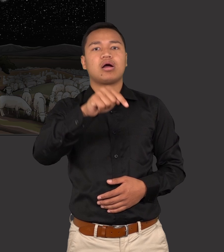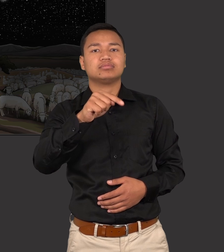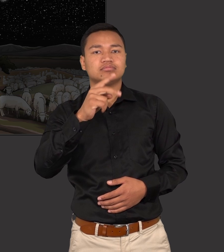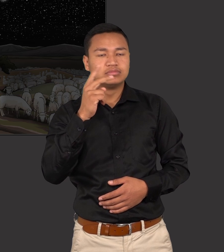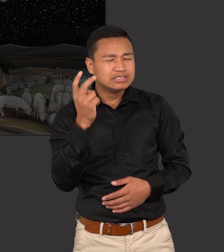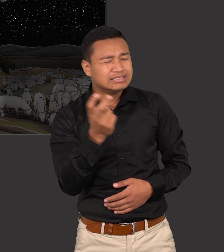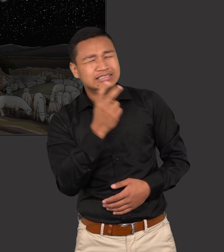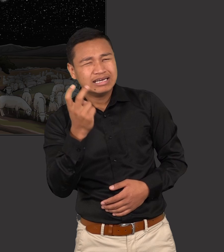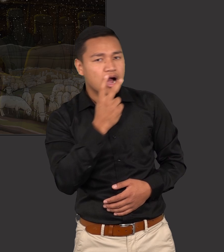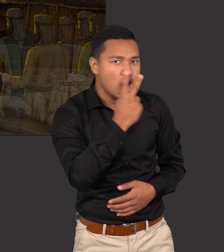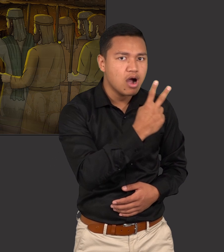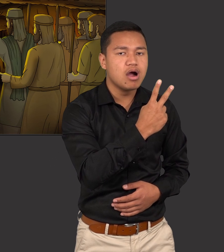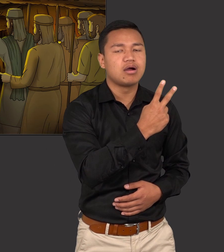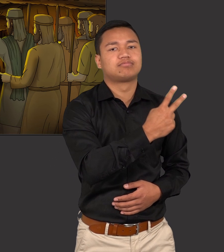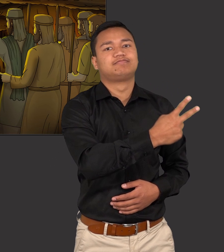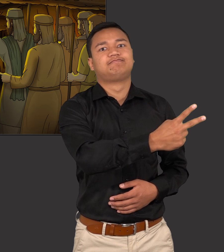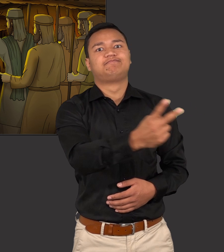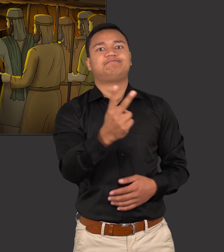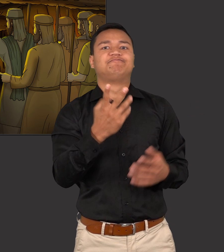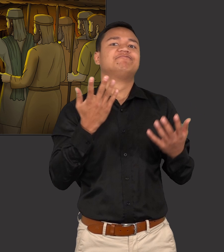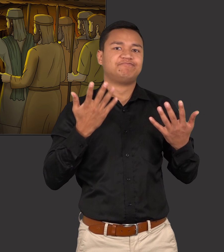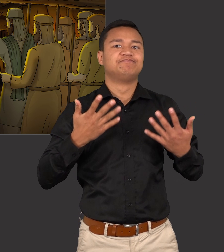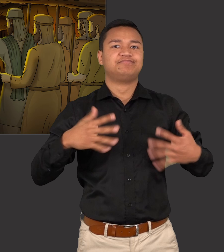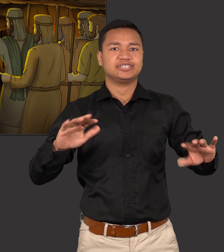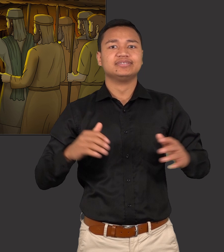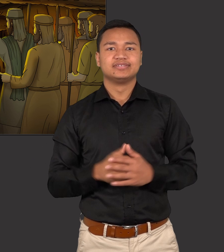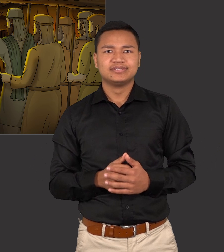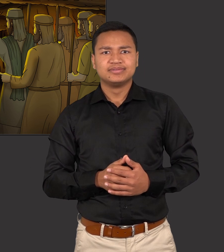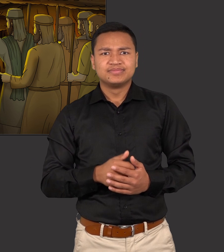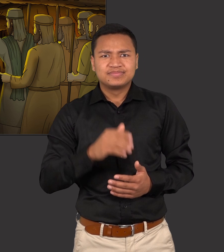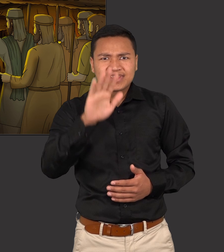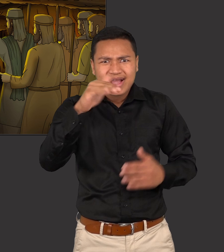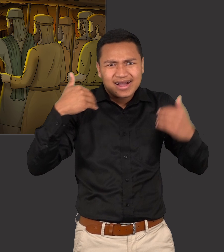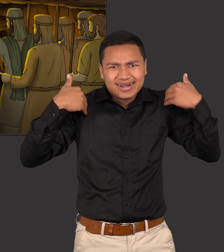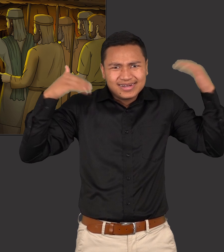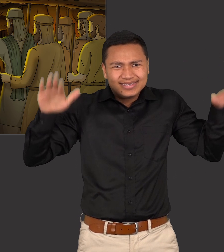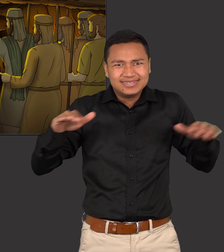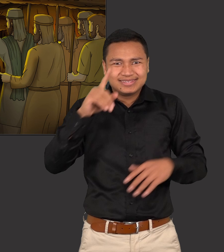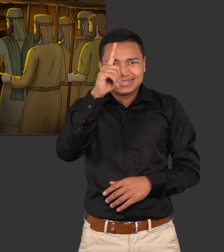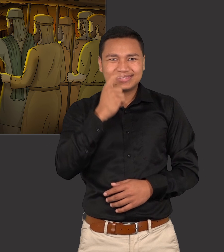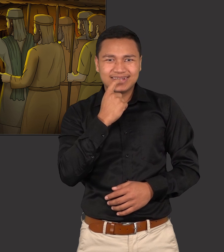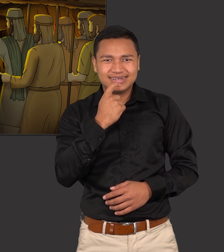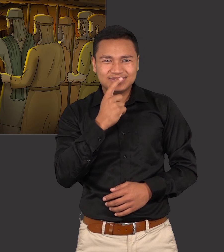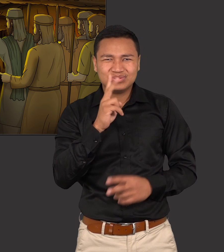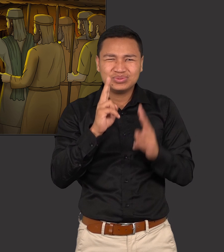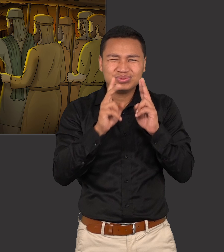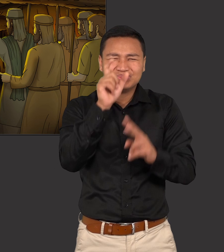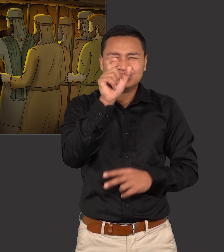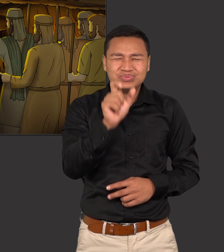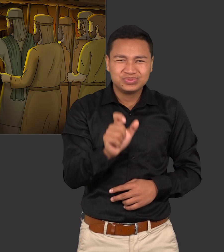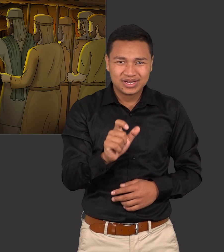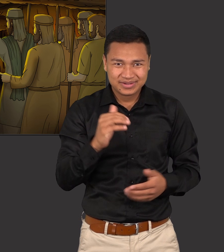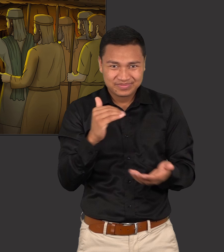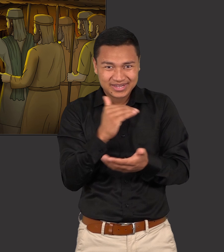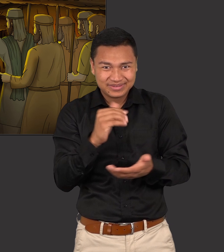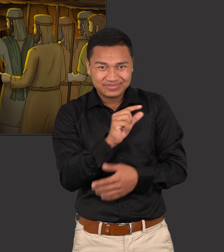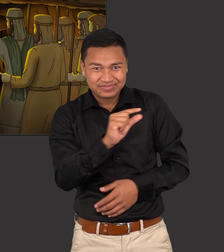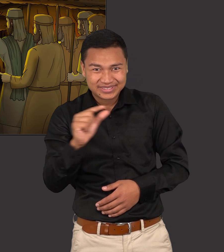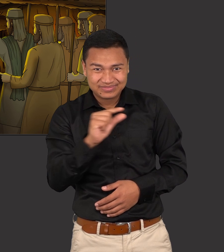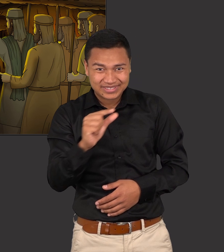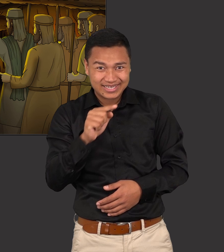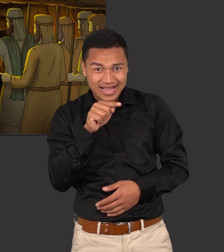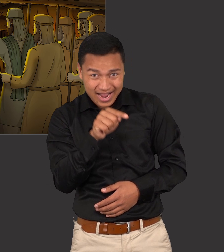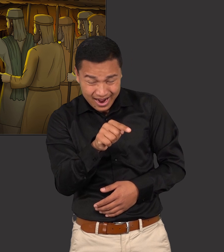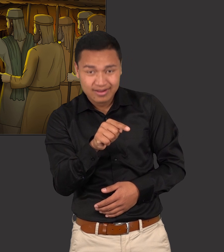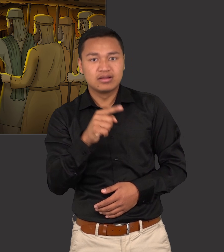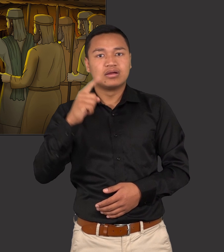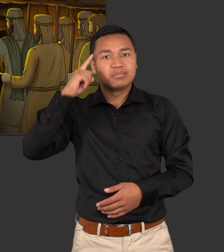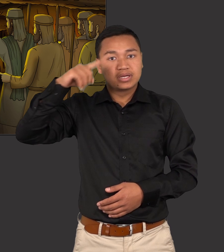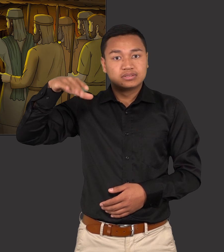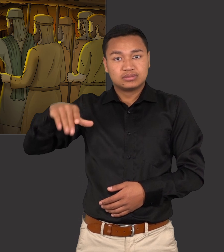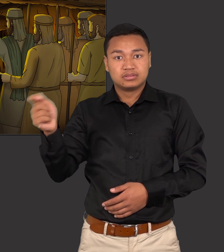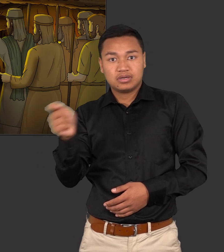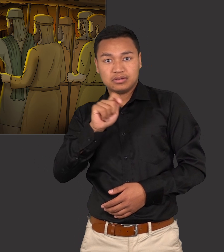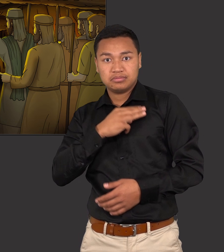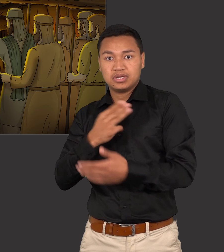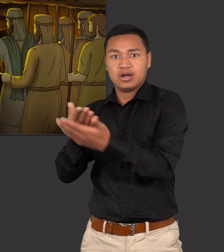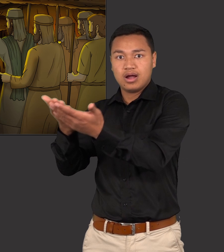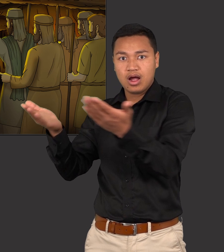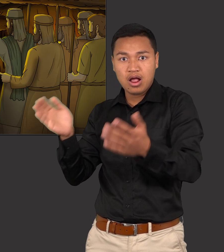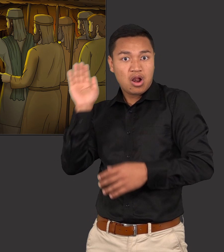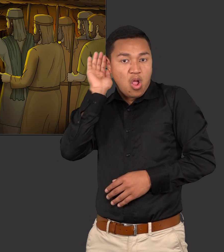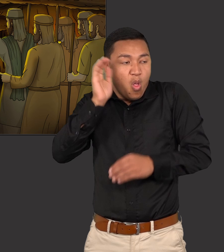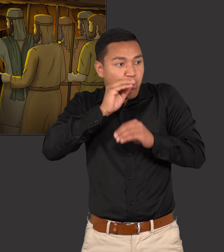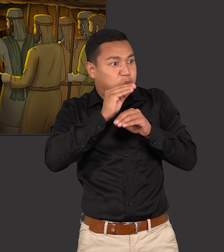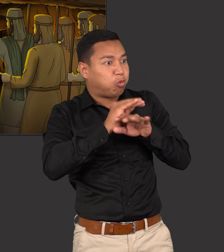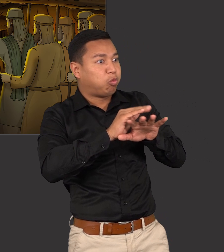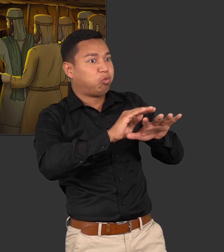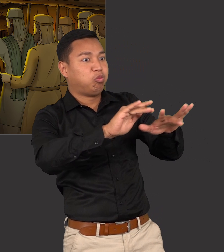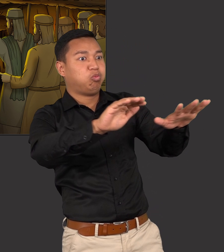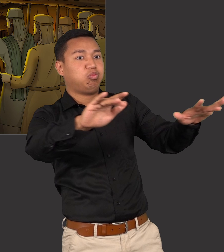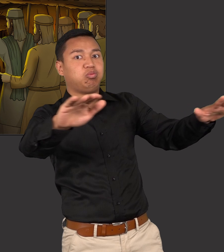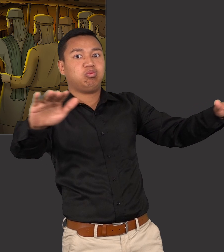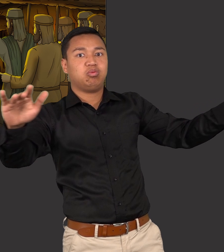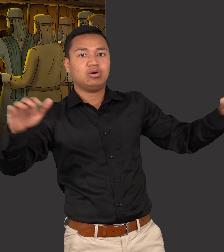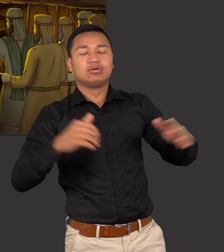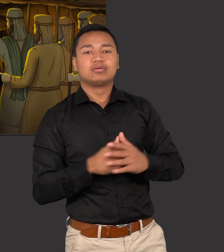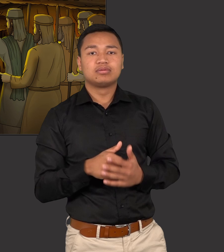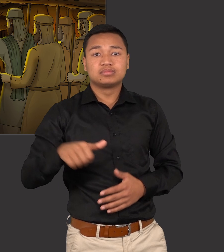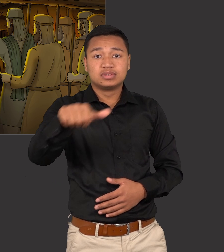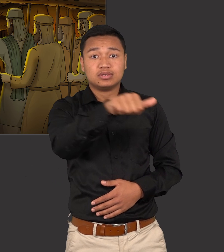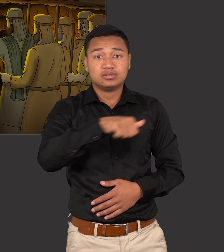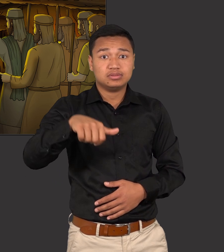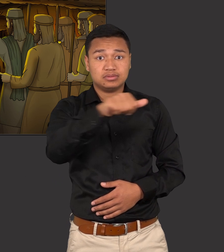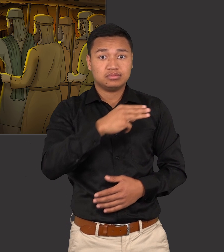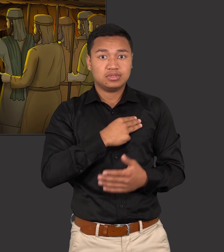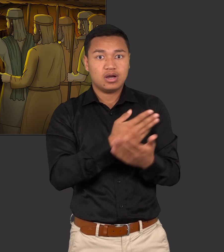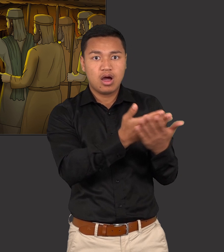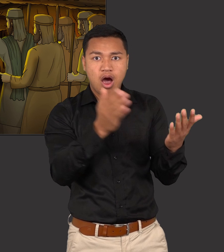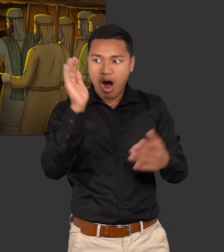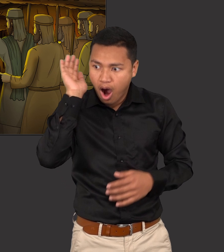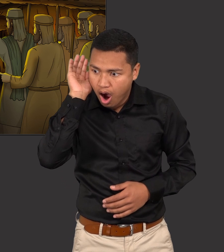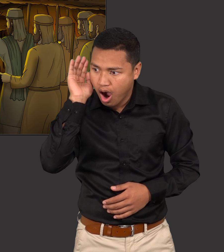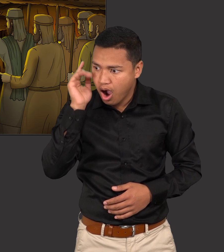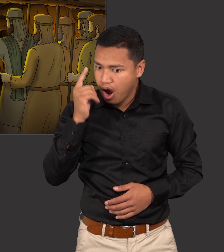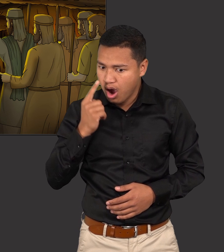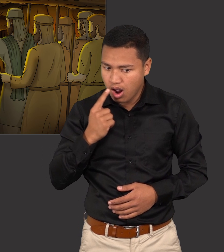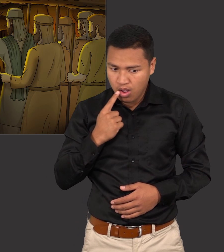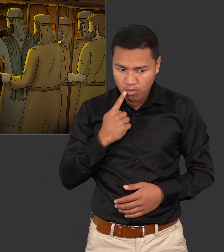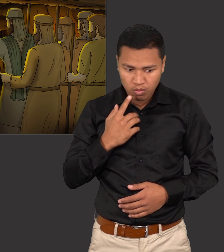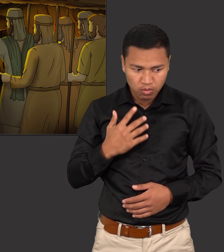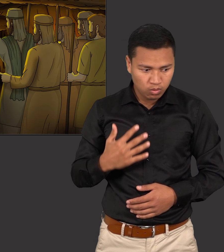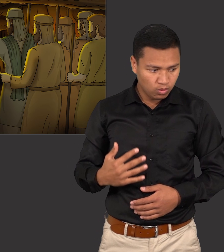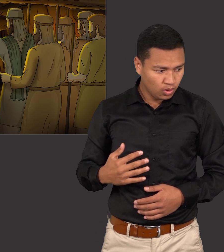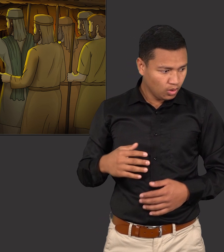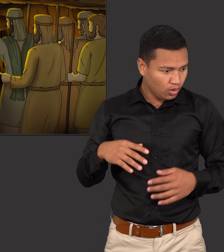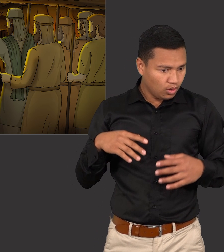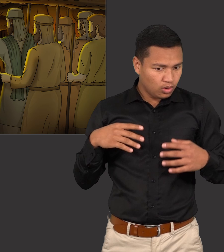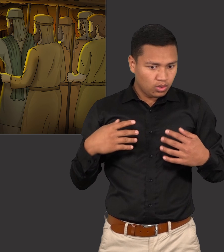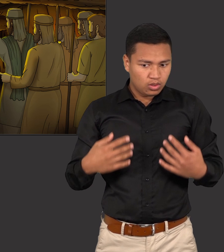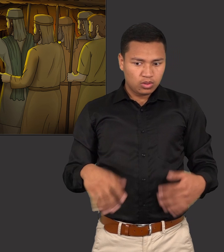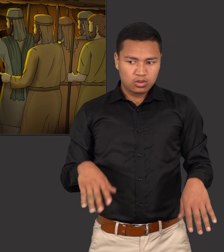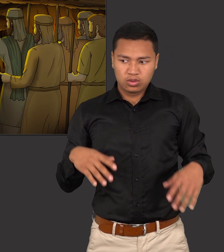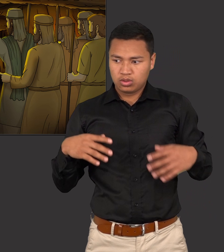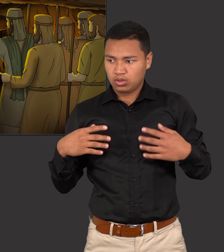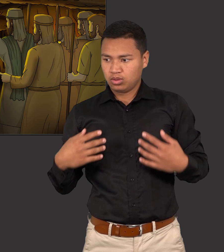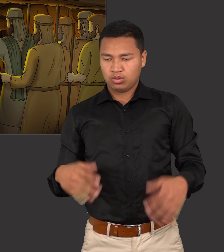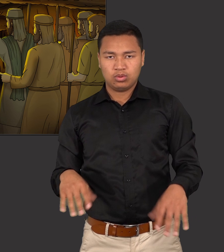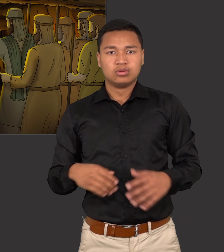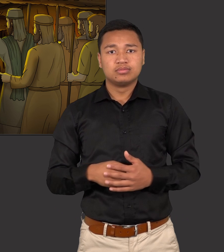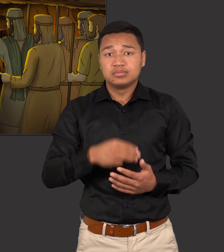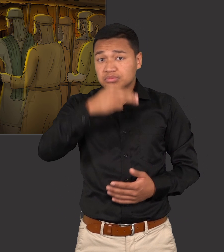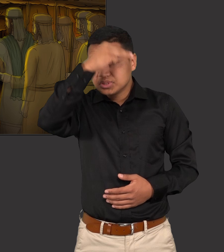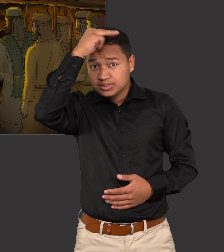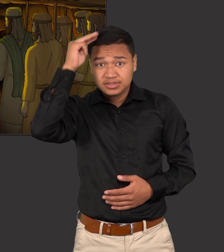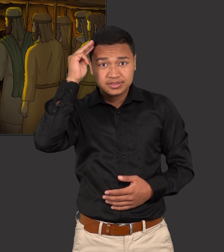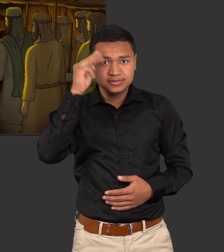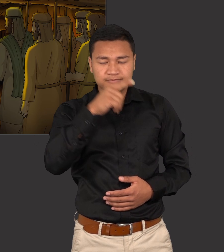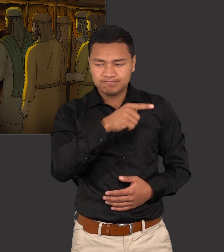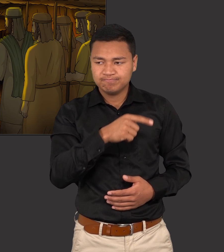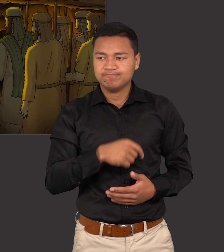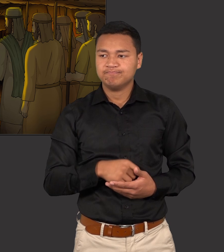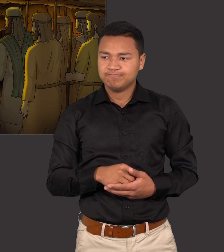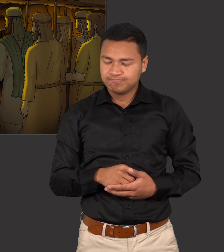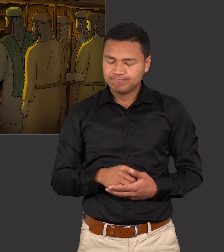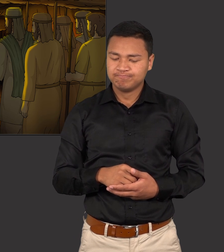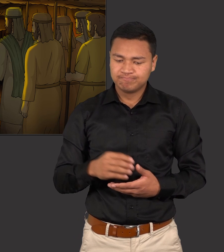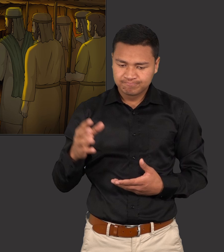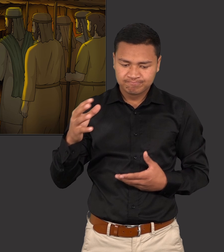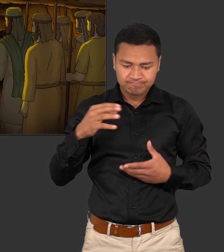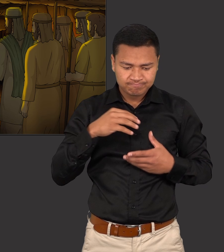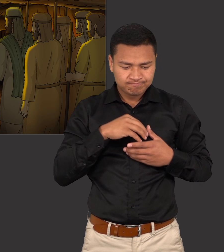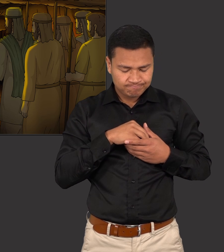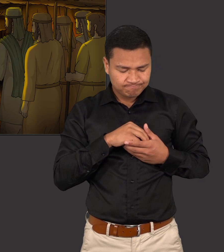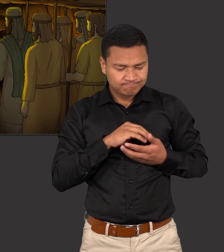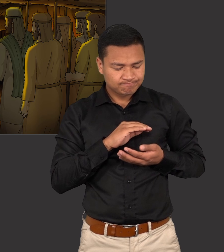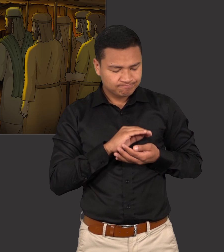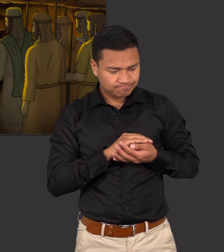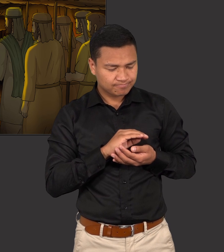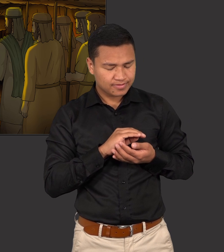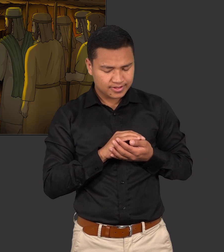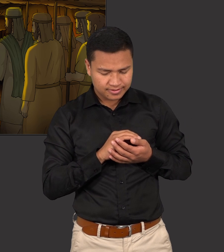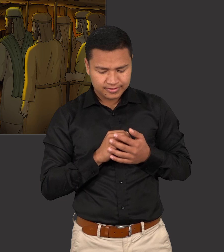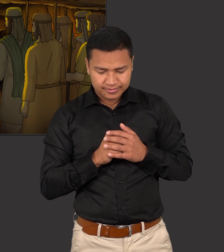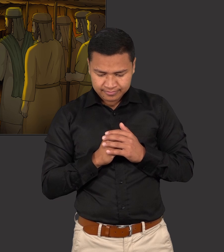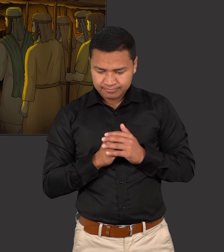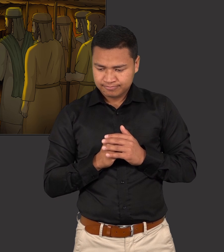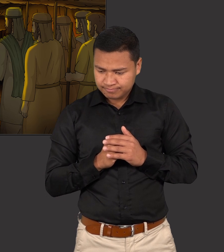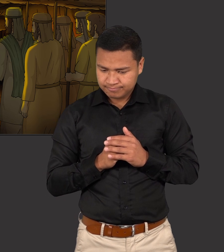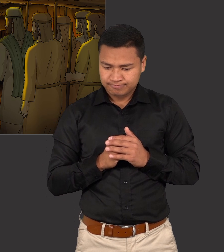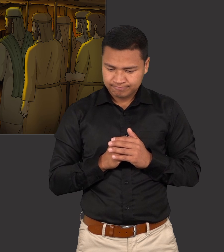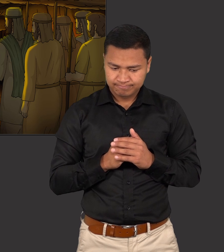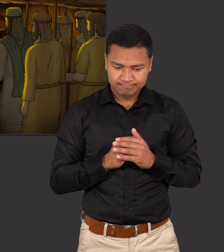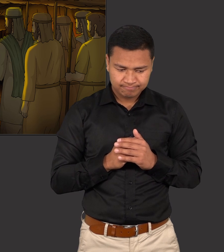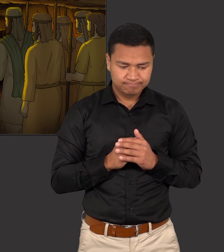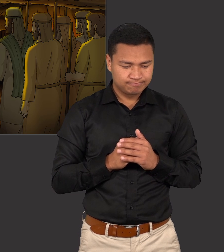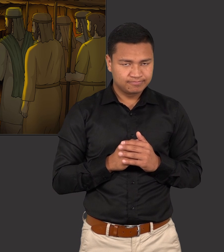So they hurried off and found Mary and Joseph and the Baby, who was lying in the manger. After they had seen the Child, they spread the message they had received about Him.